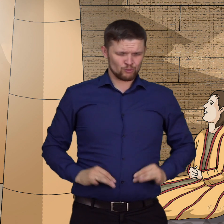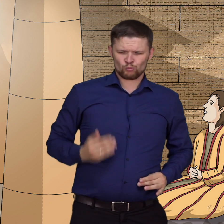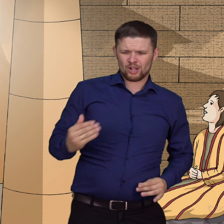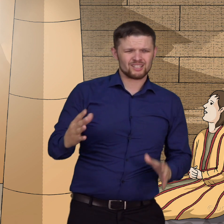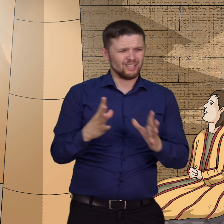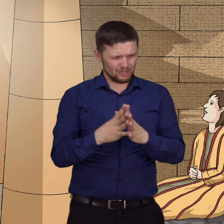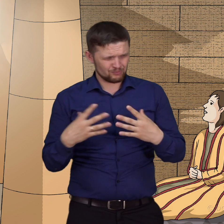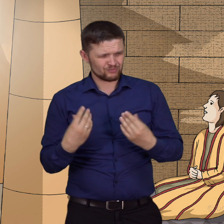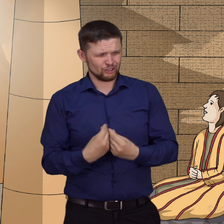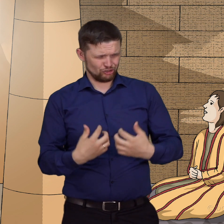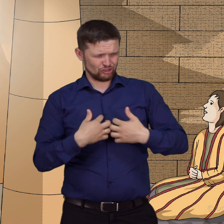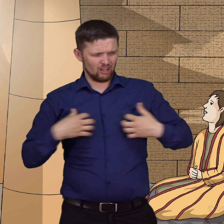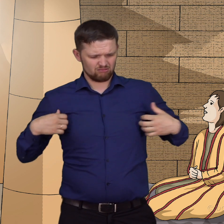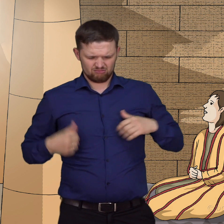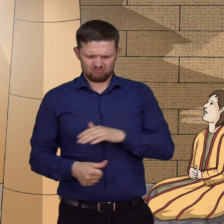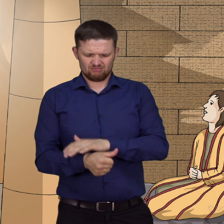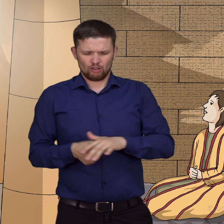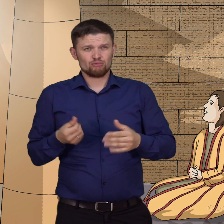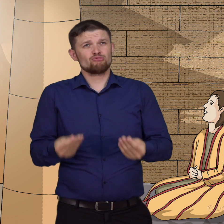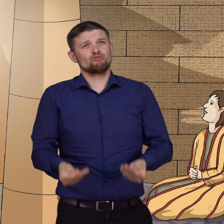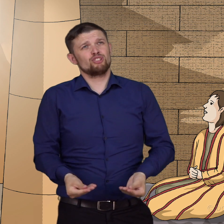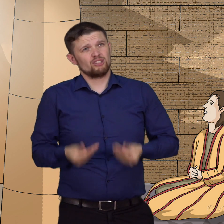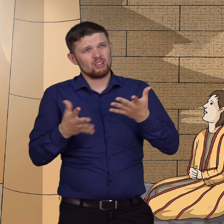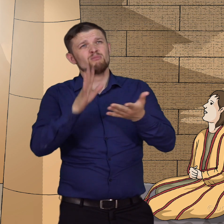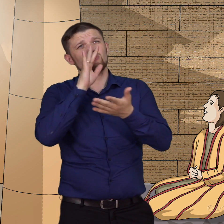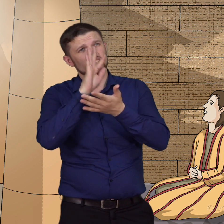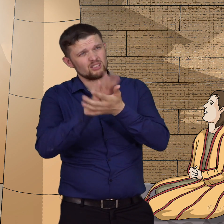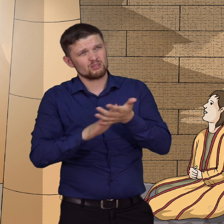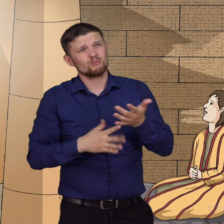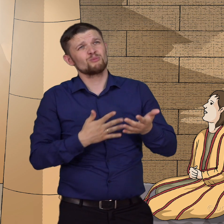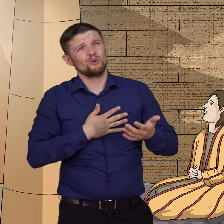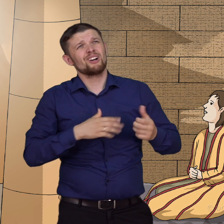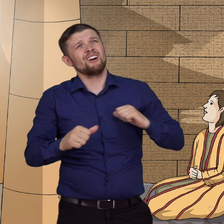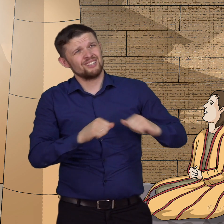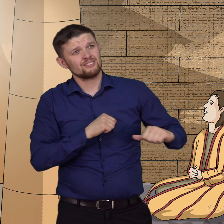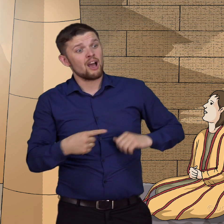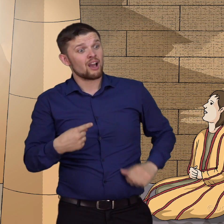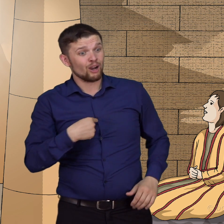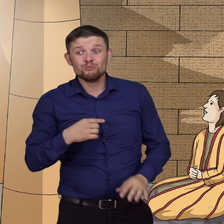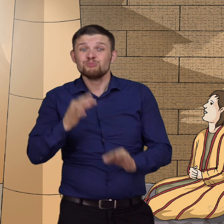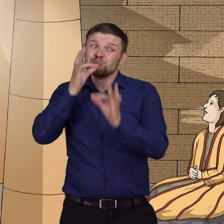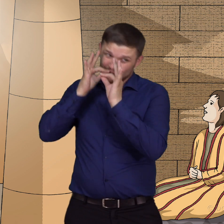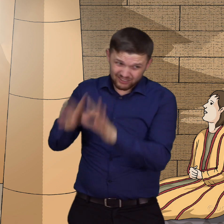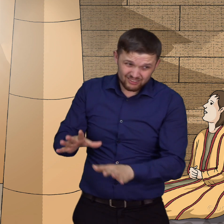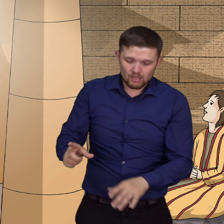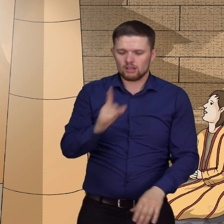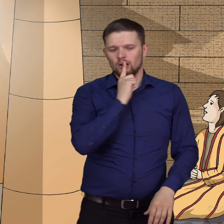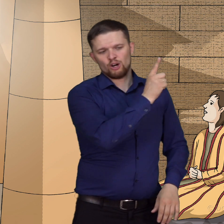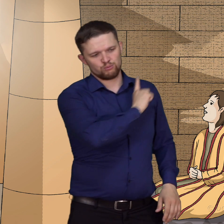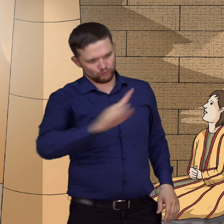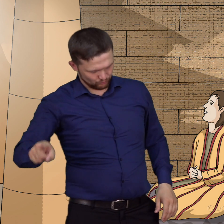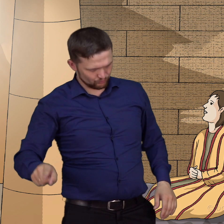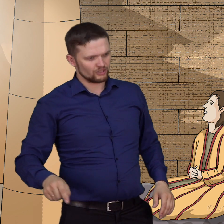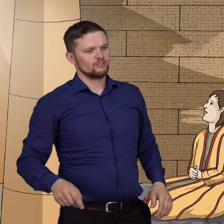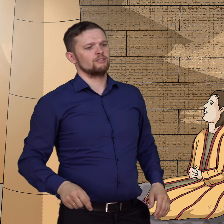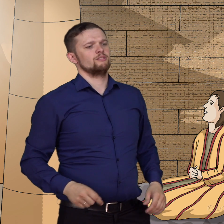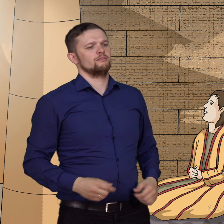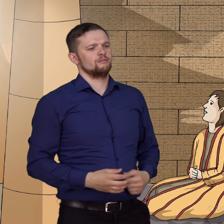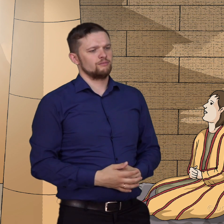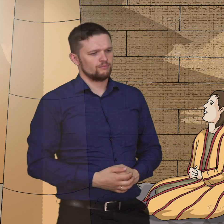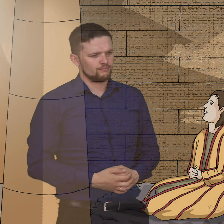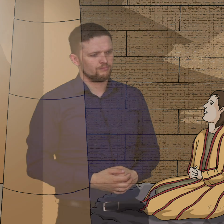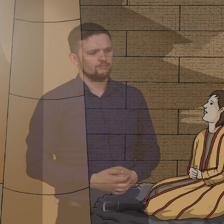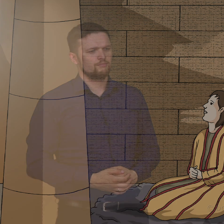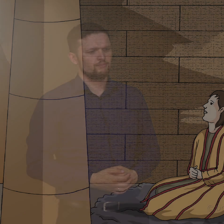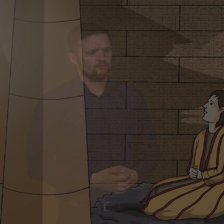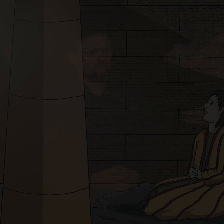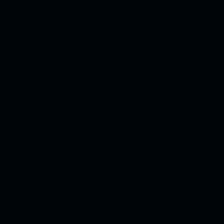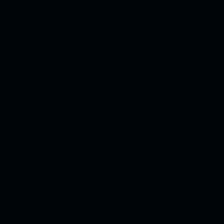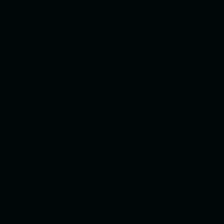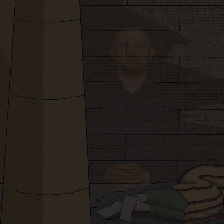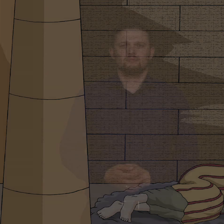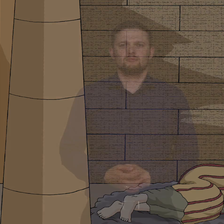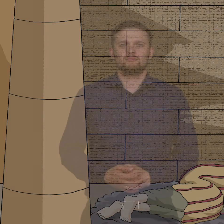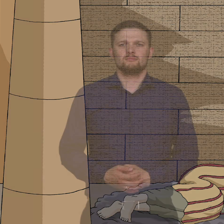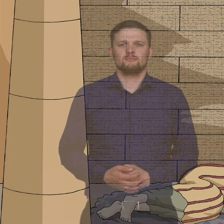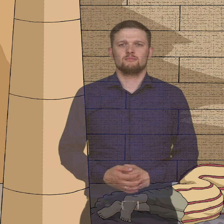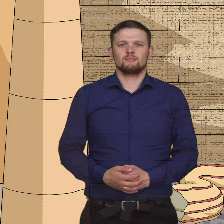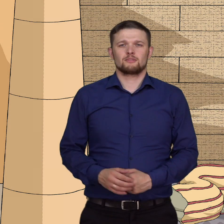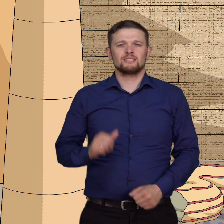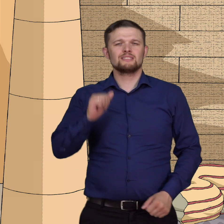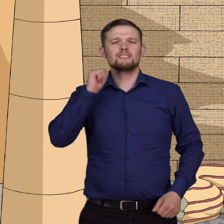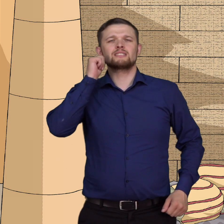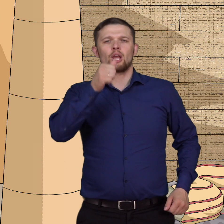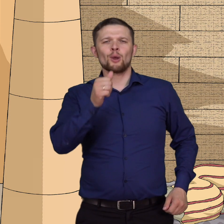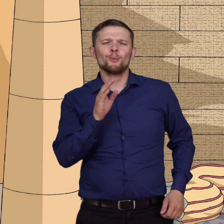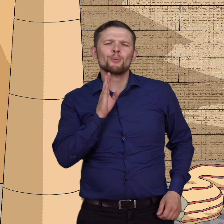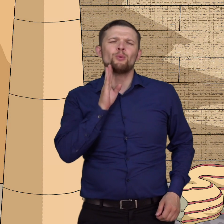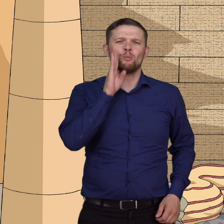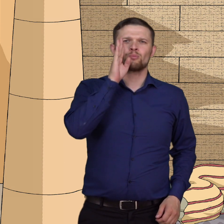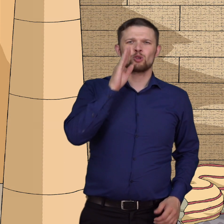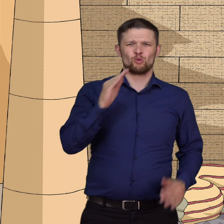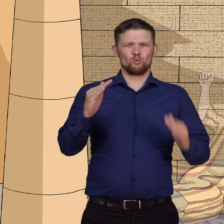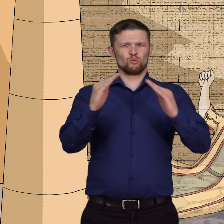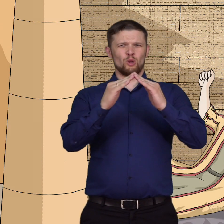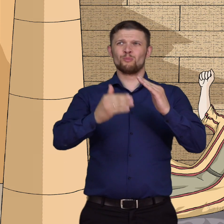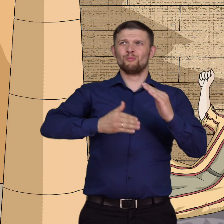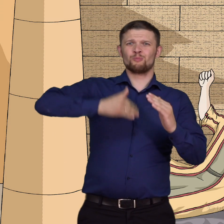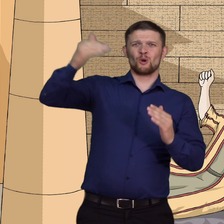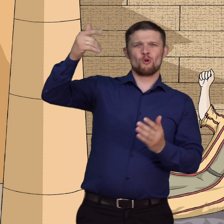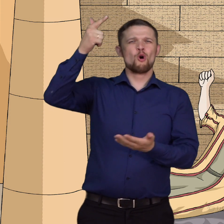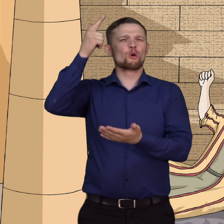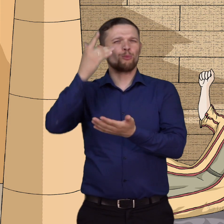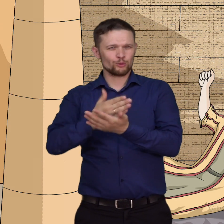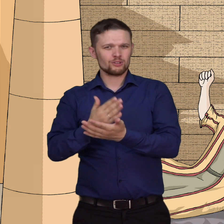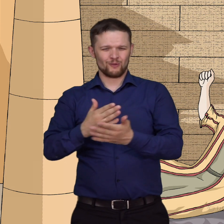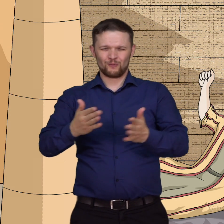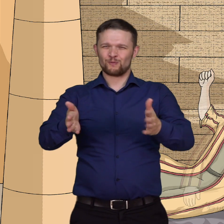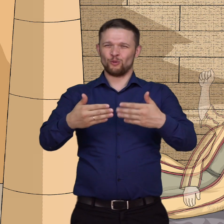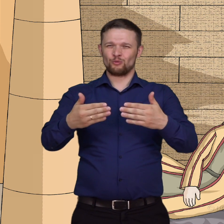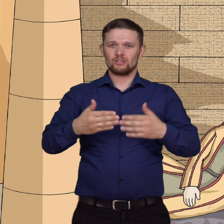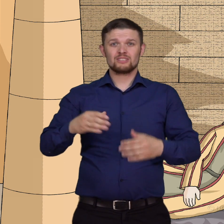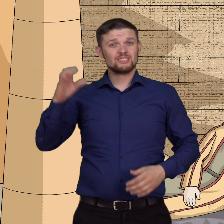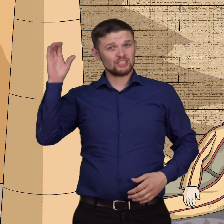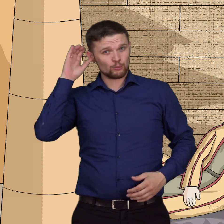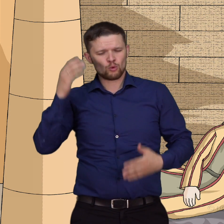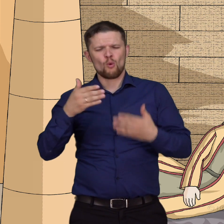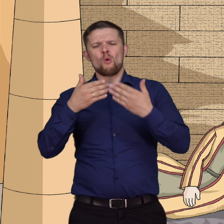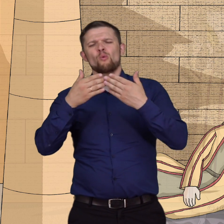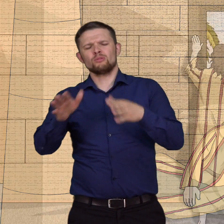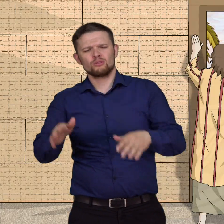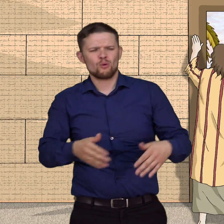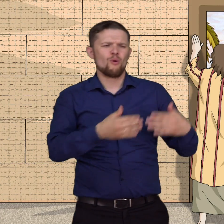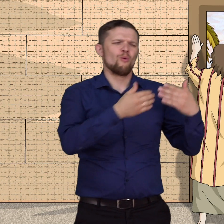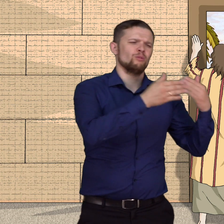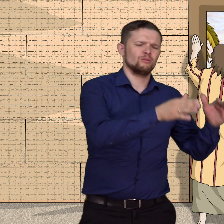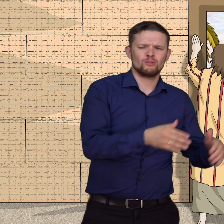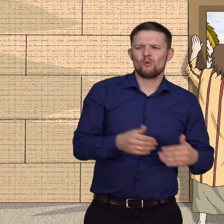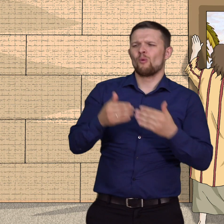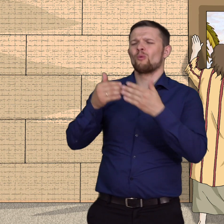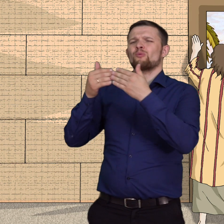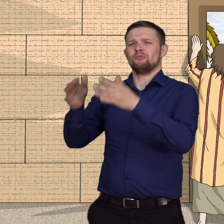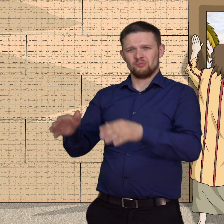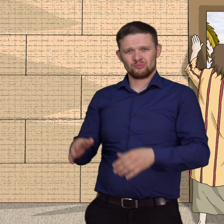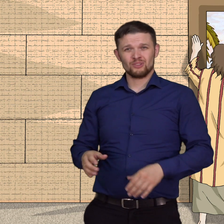Therefore I have sworn to the house of Eli, ‘The iniquity of Eli’s house shall never be atoned for by sacrifice or offering.’” Samuel lay down until the morning;